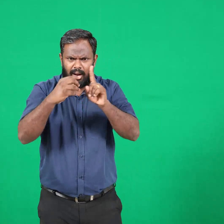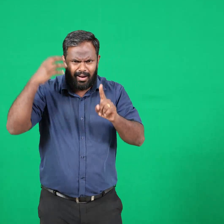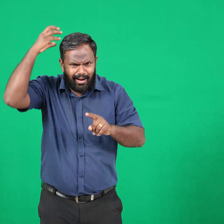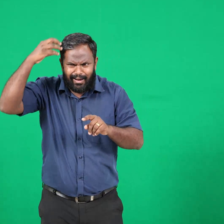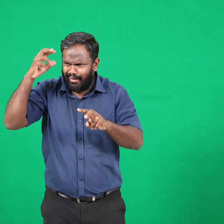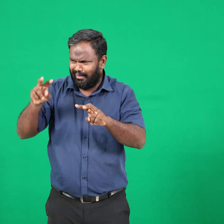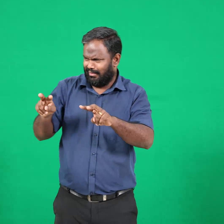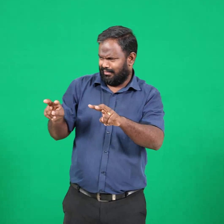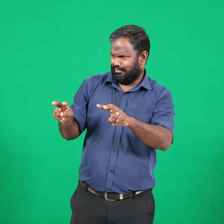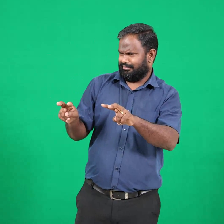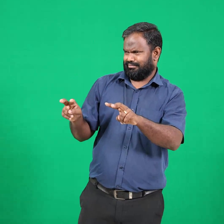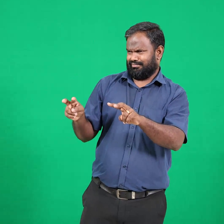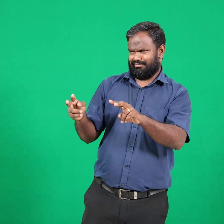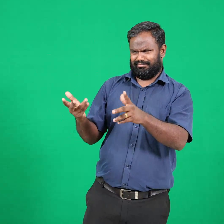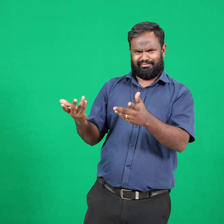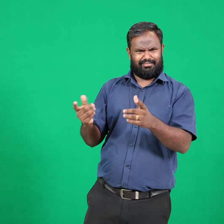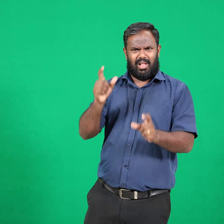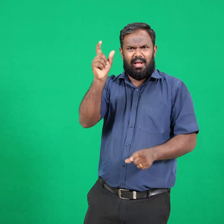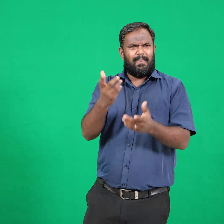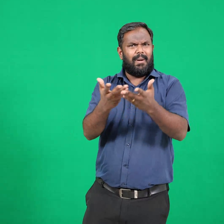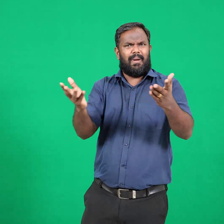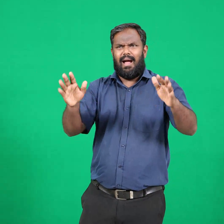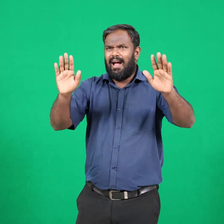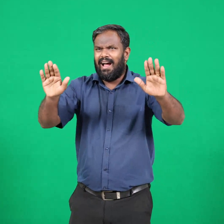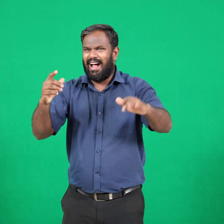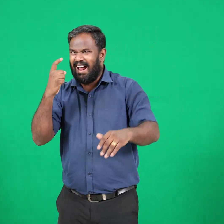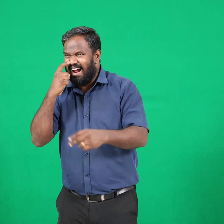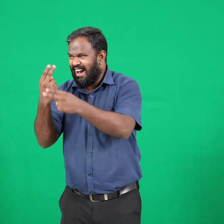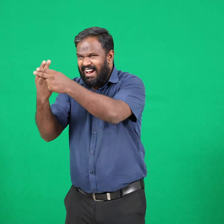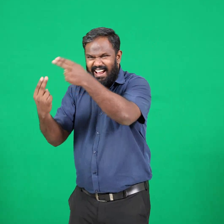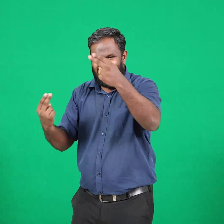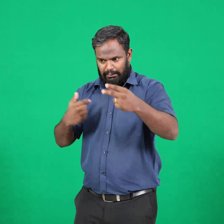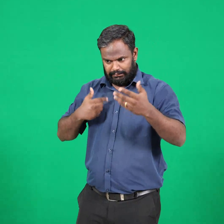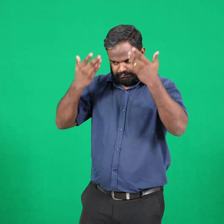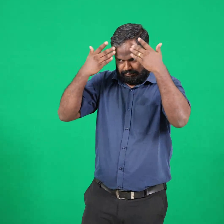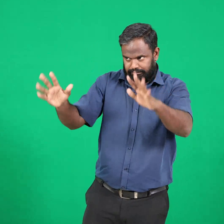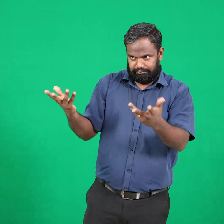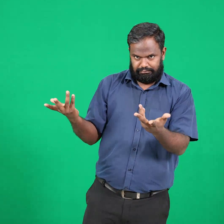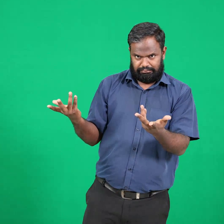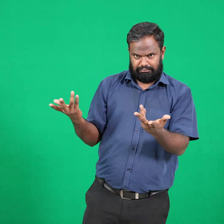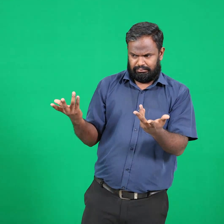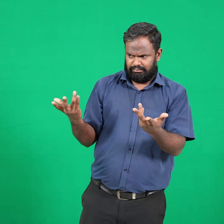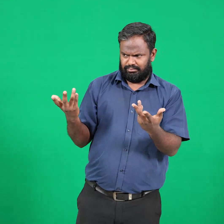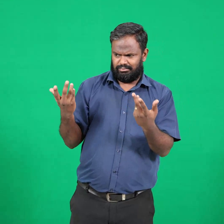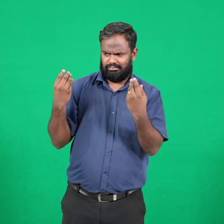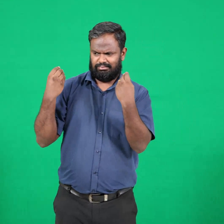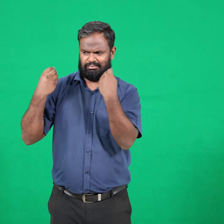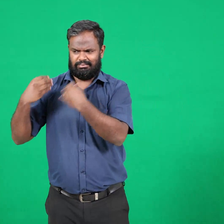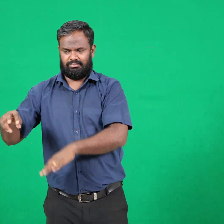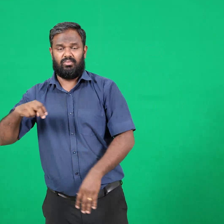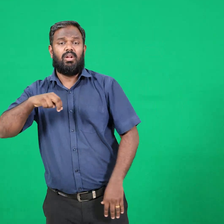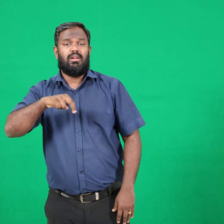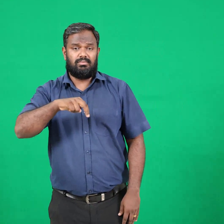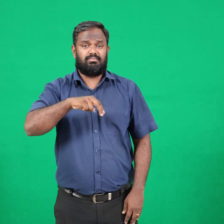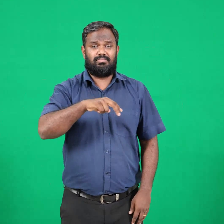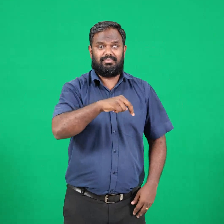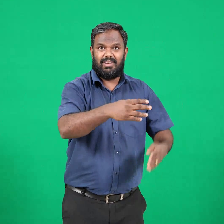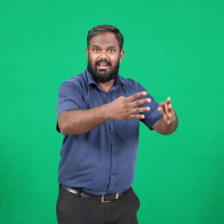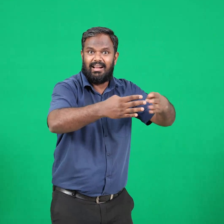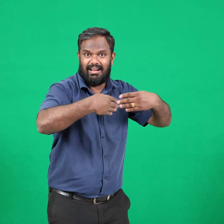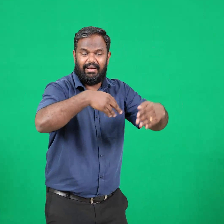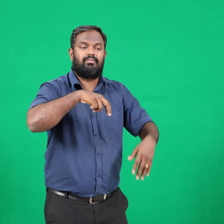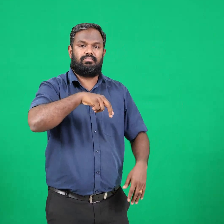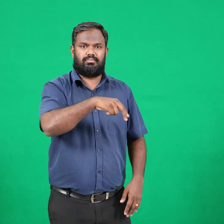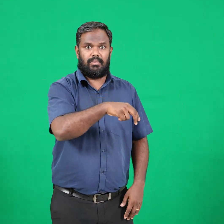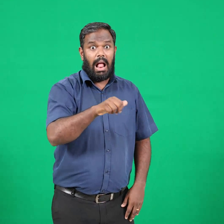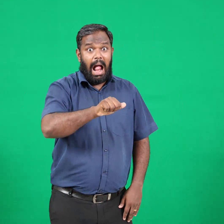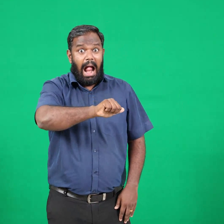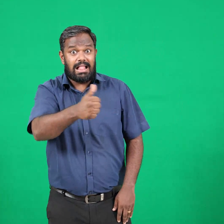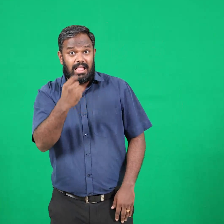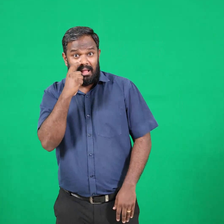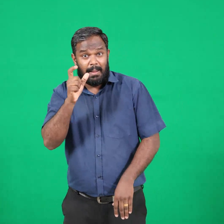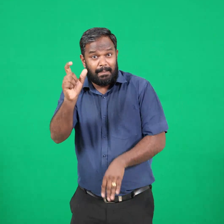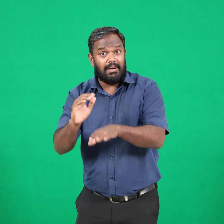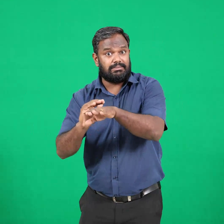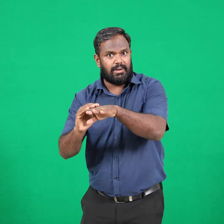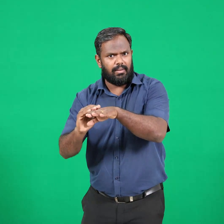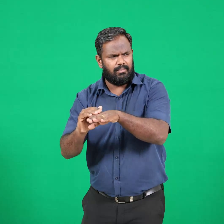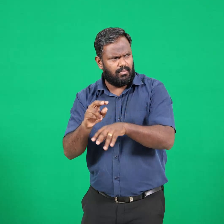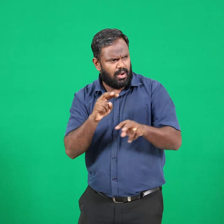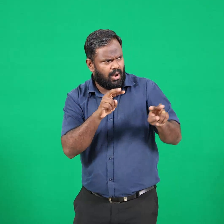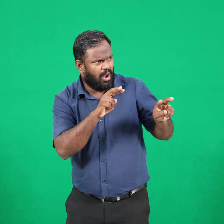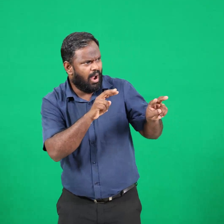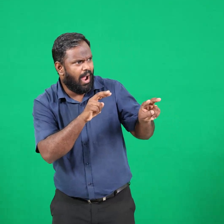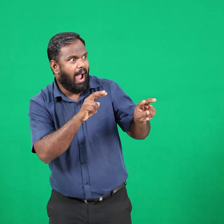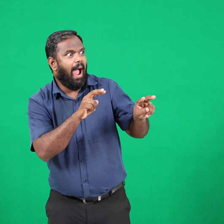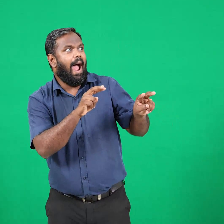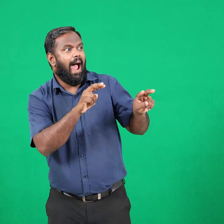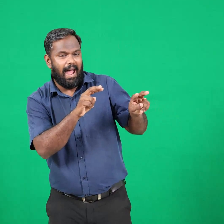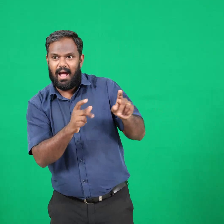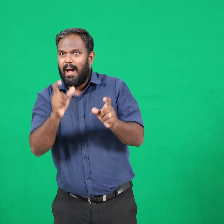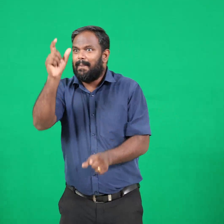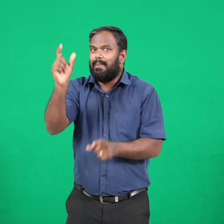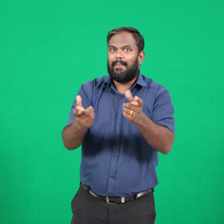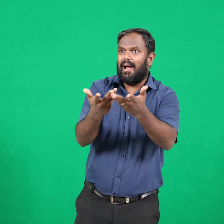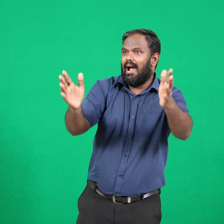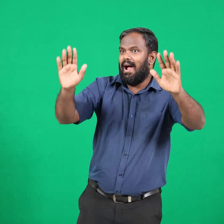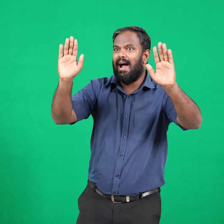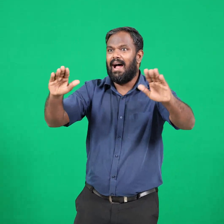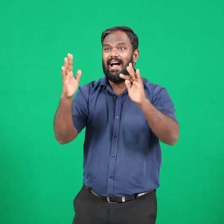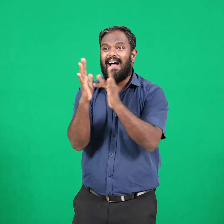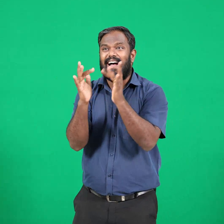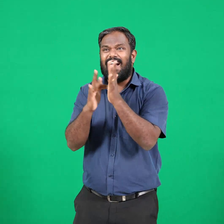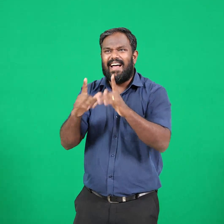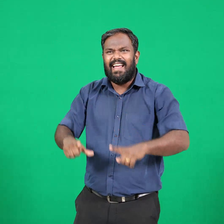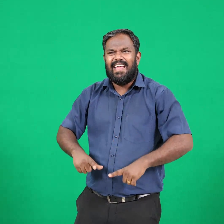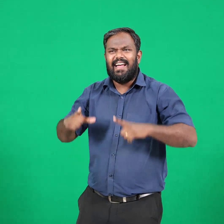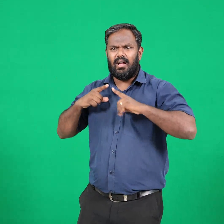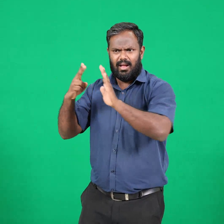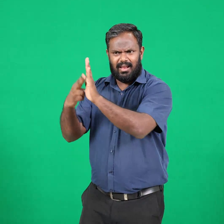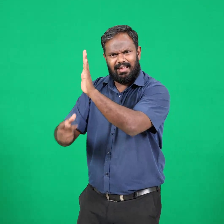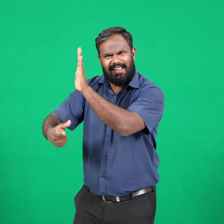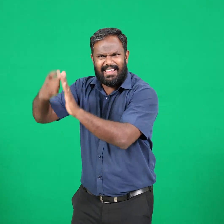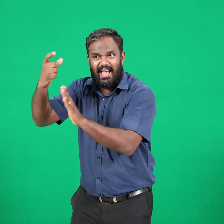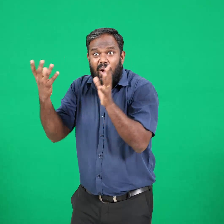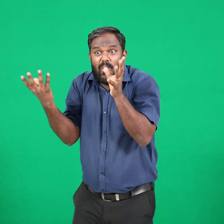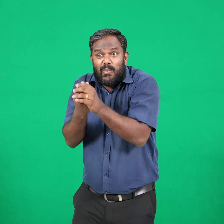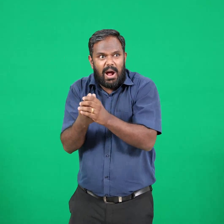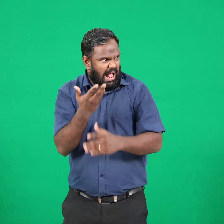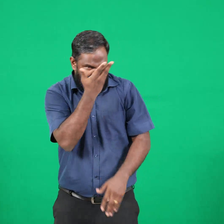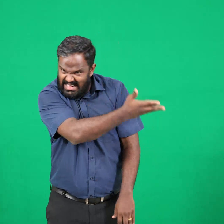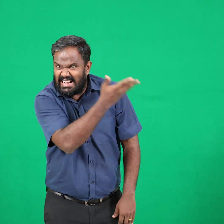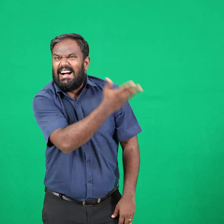But he denied it before them all: "I do not know what you are talking about."